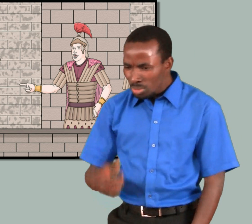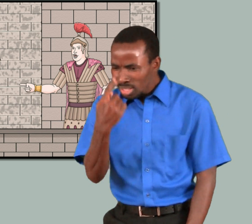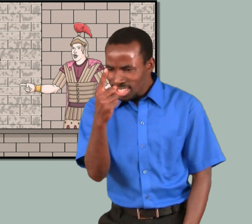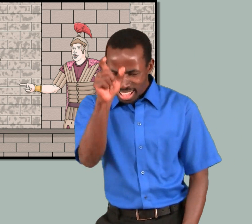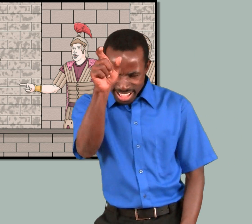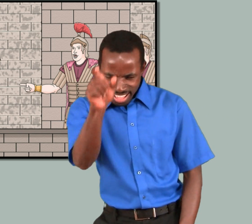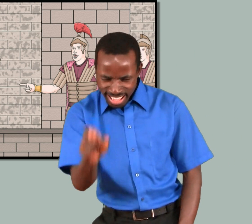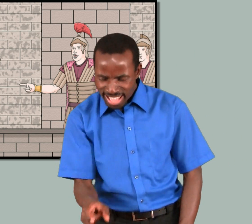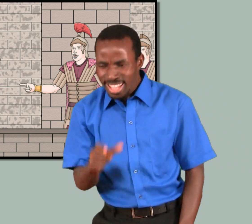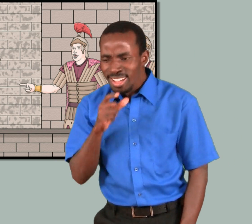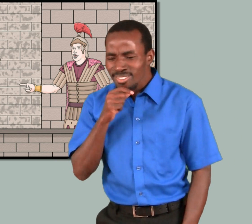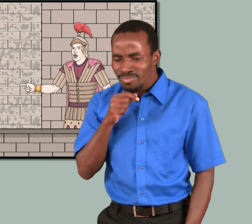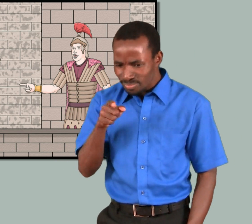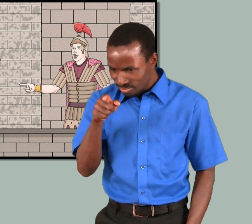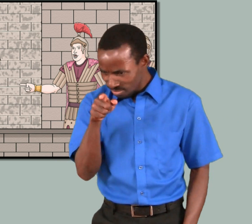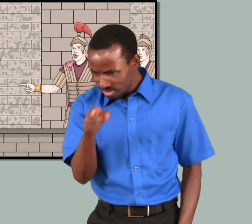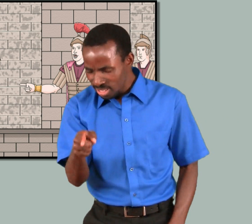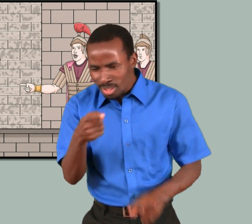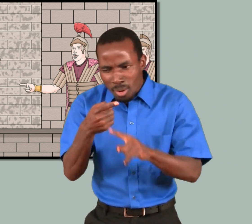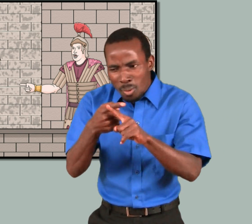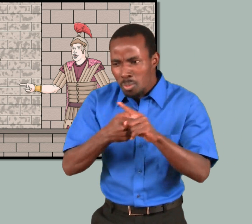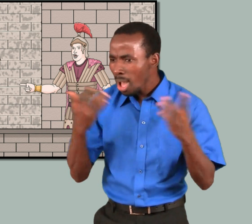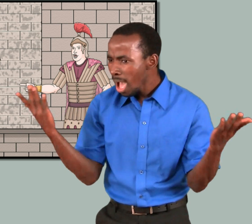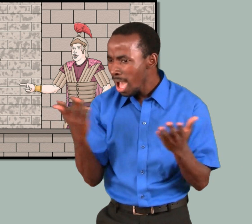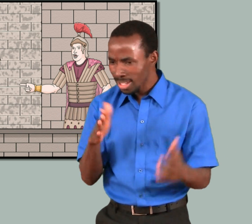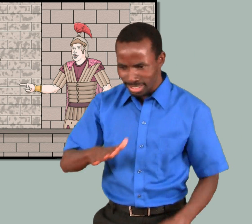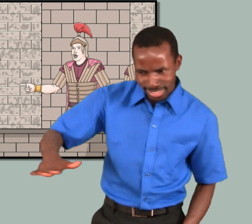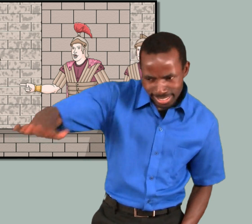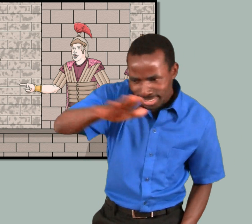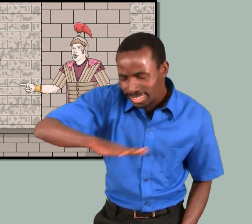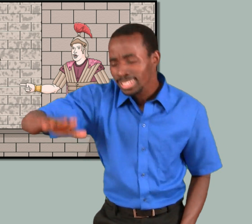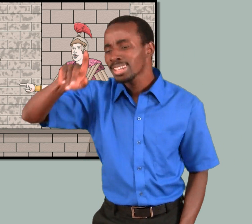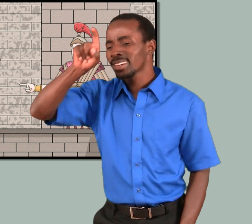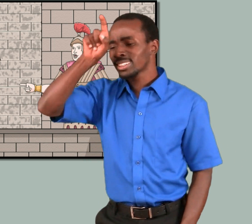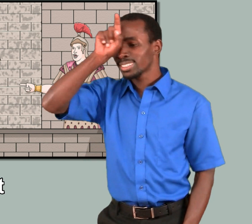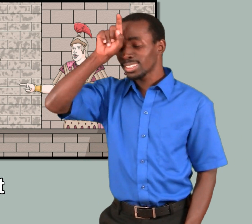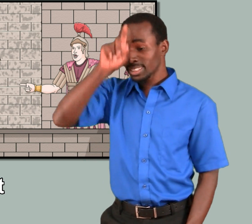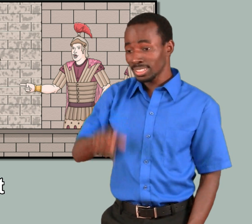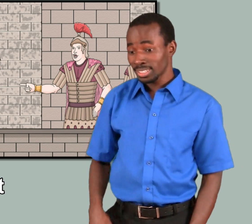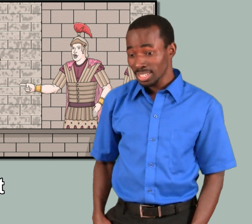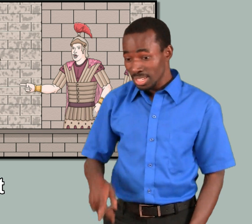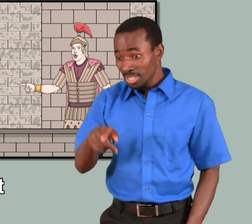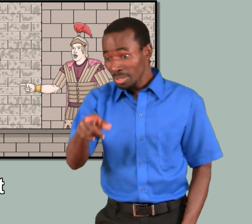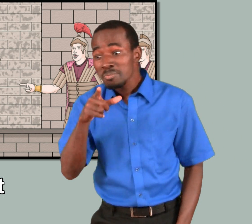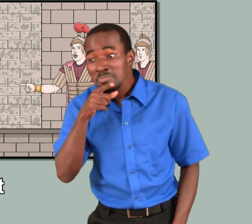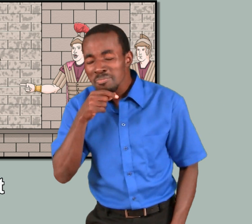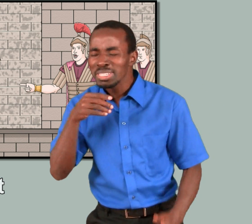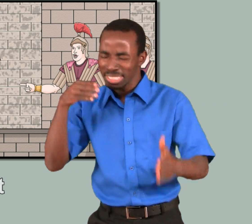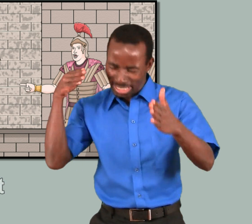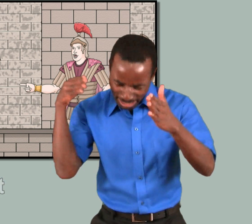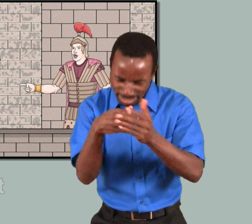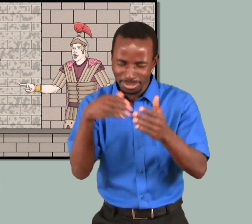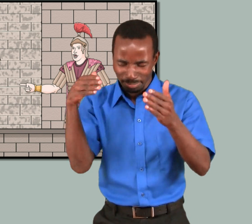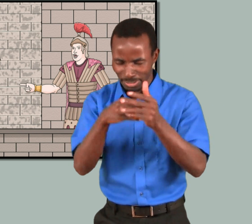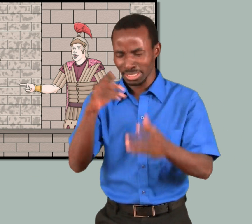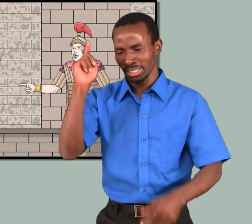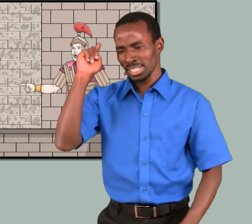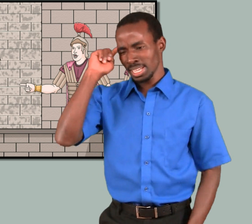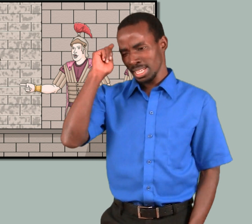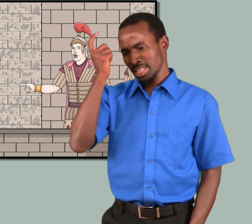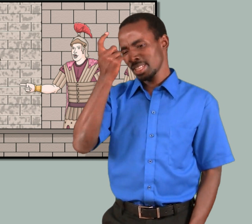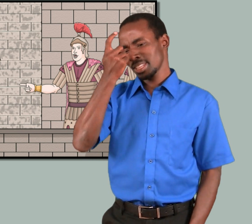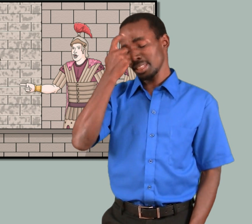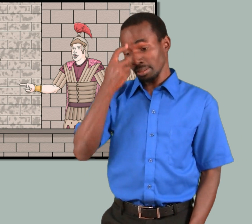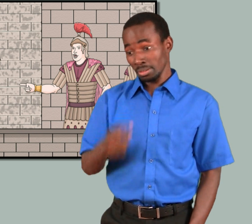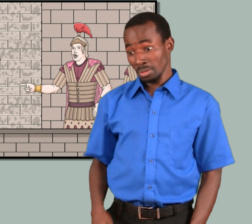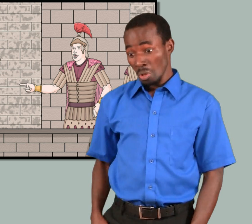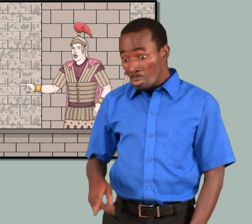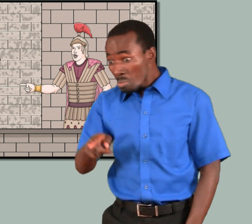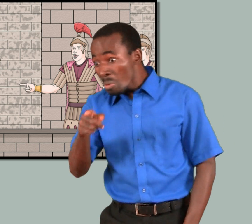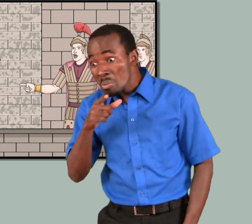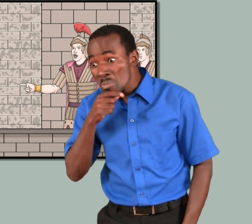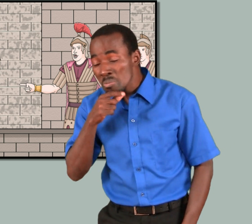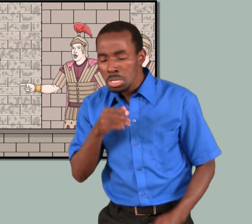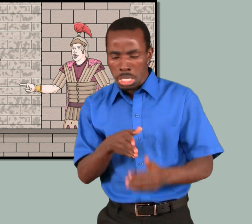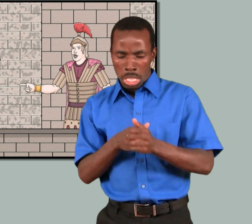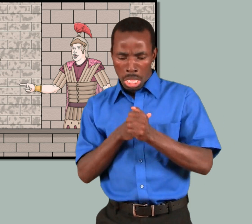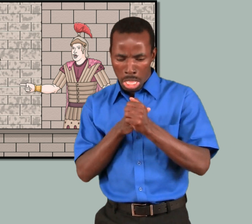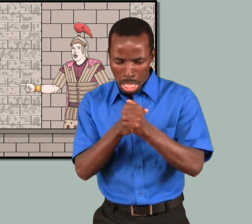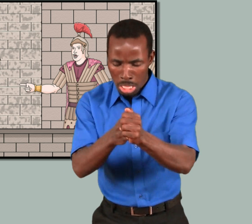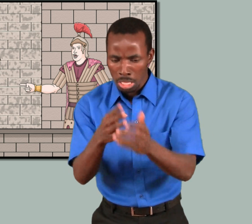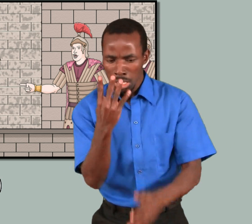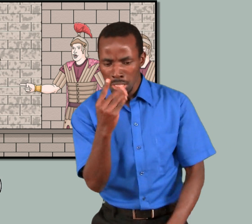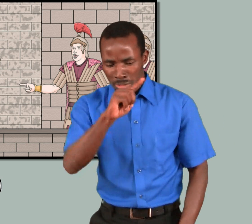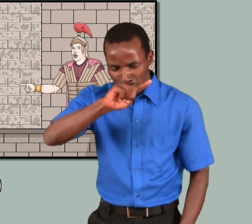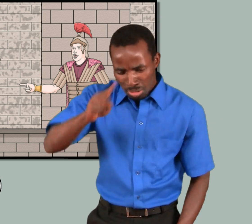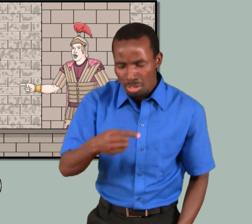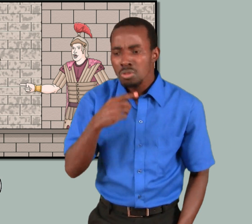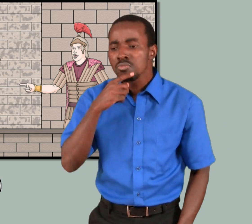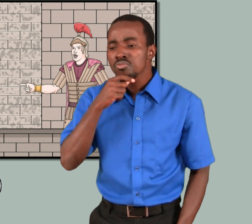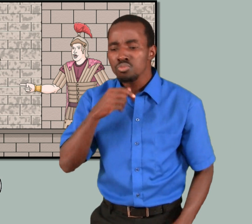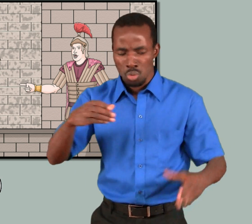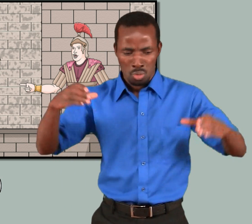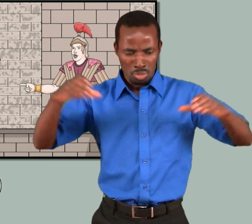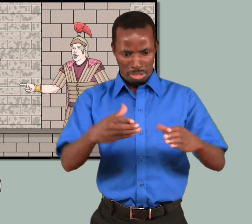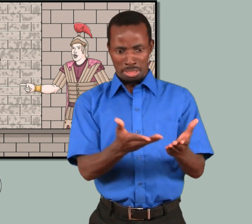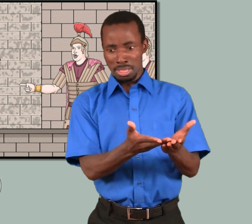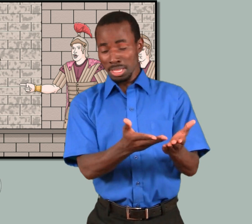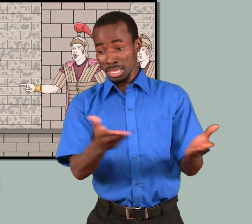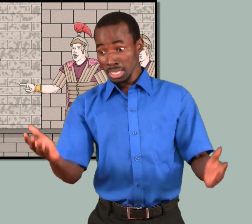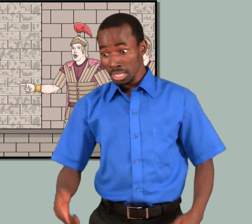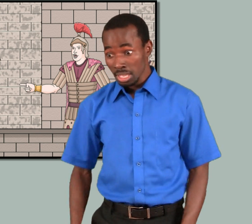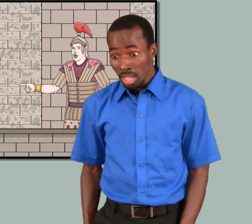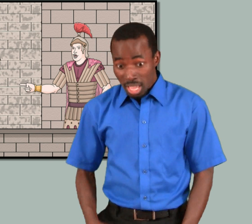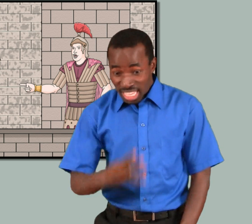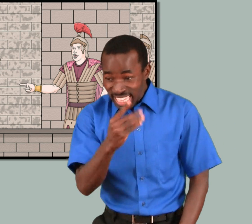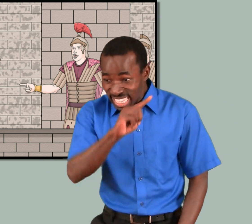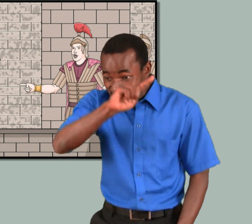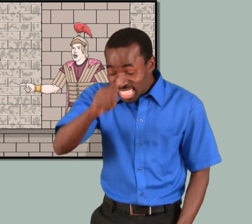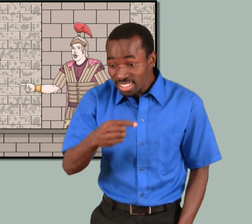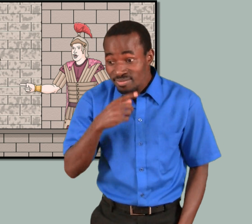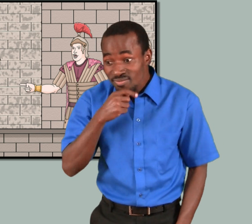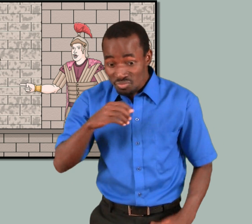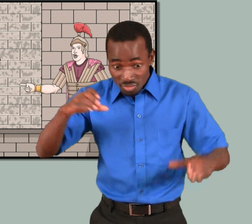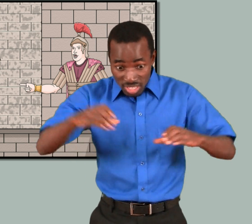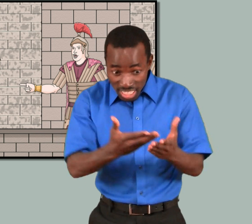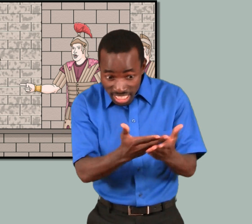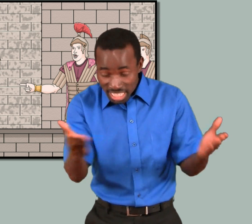“Do you speak Greek?” he replied.